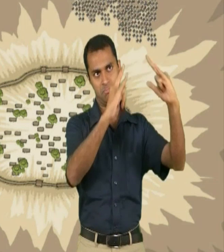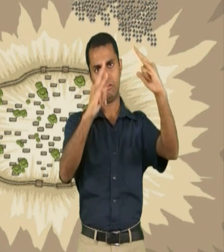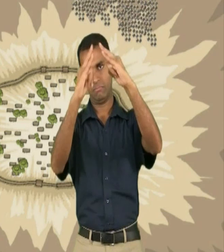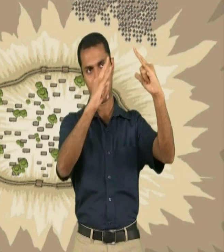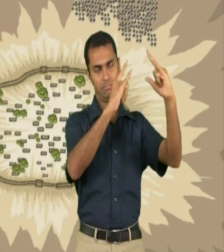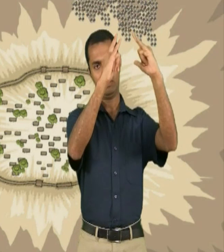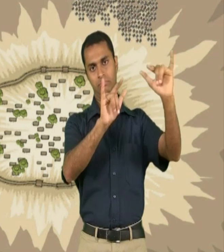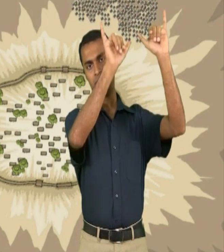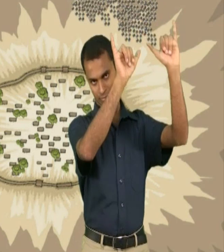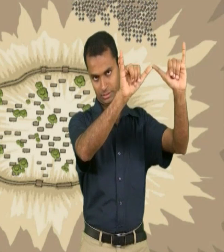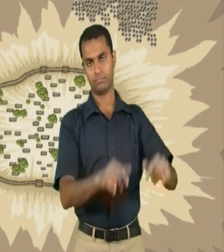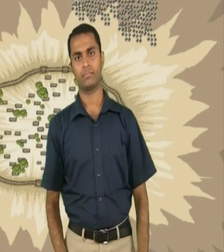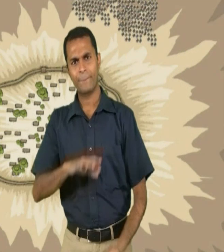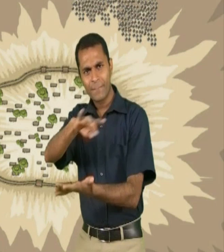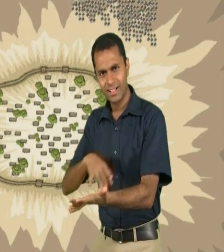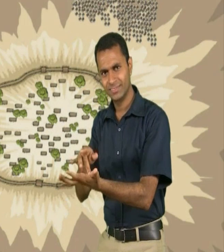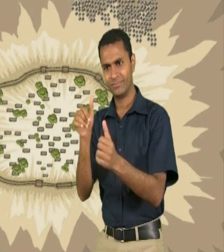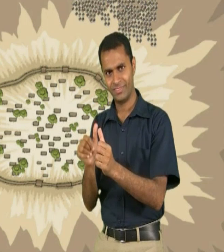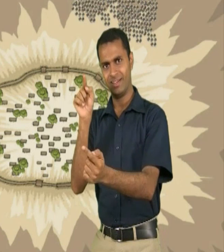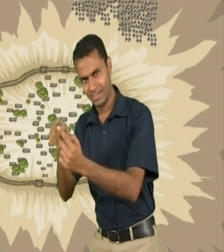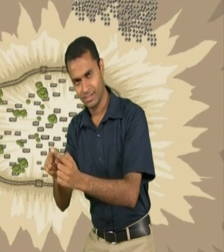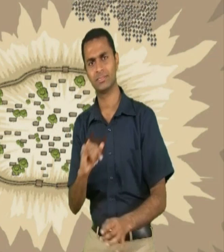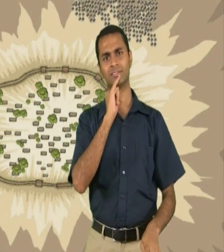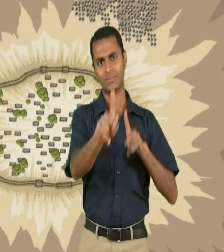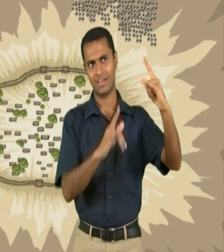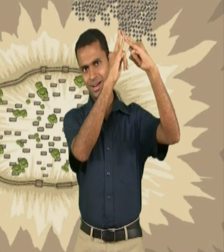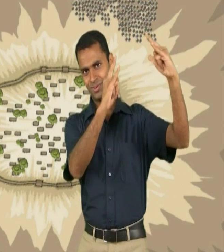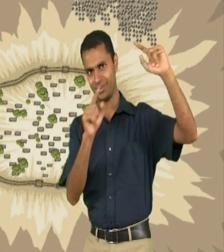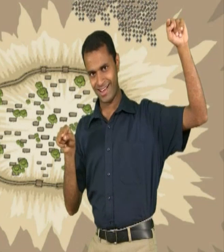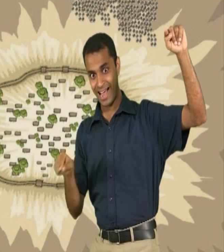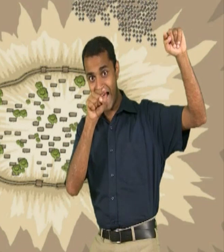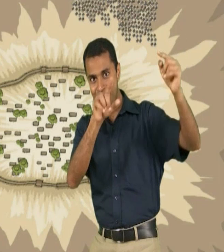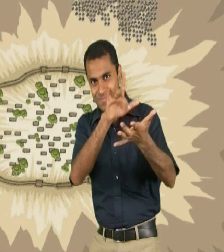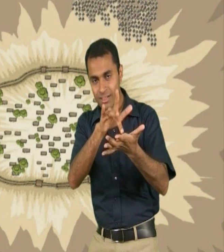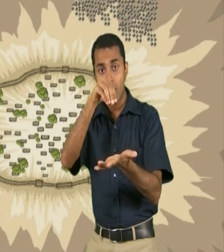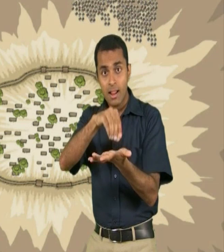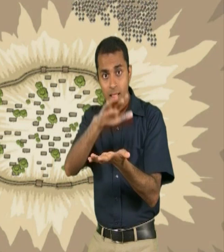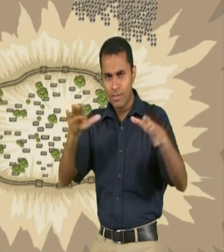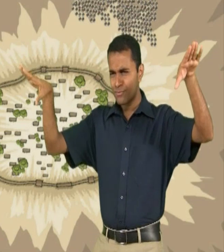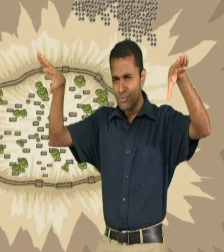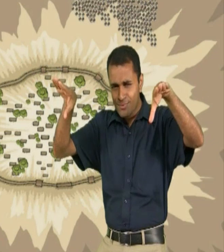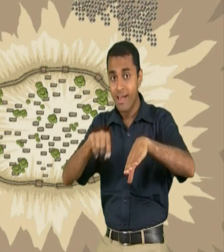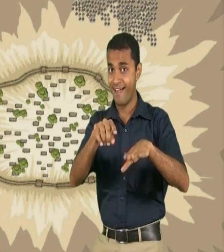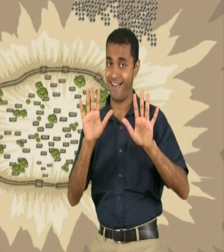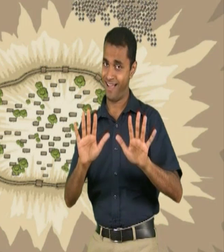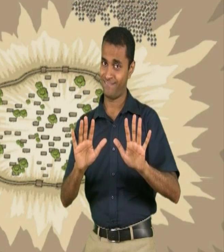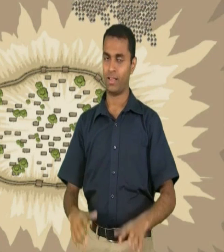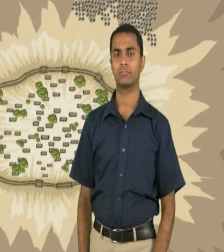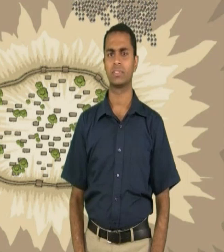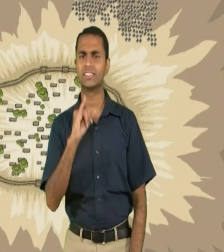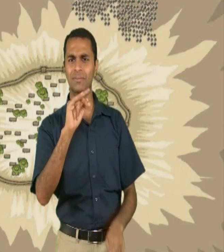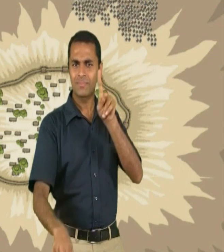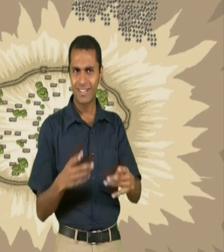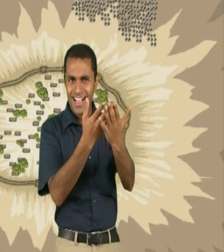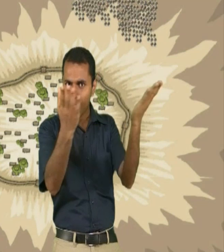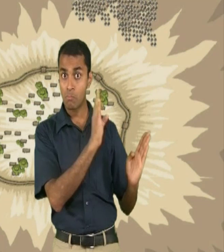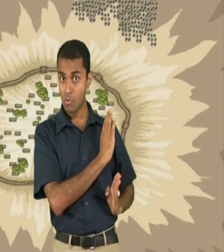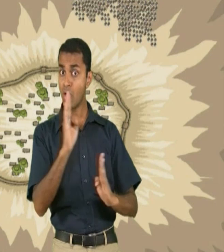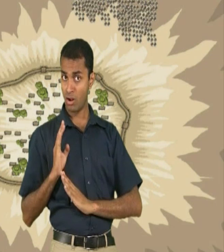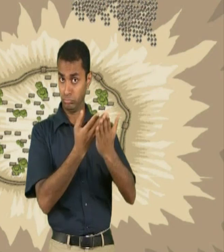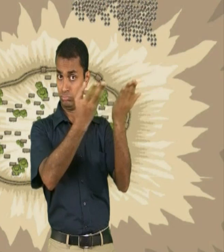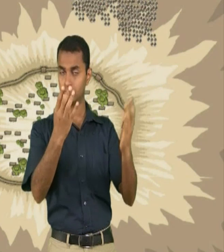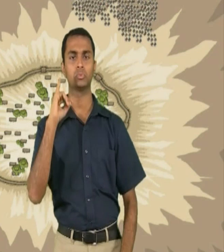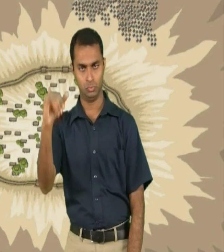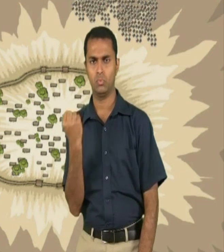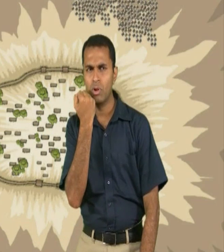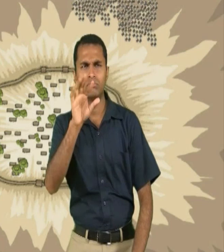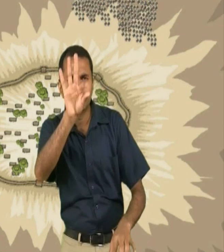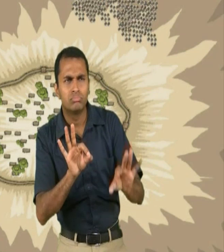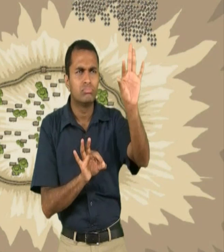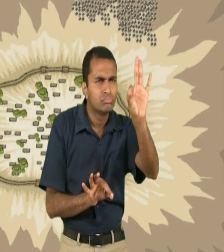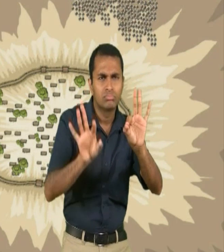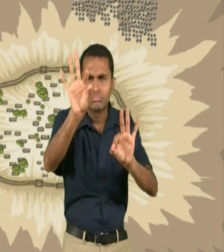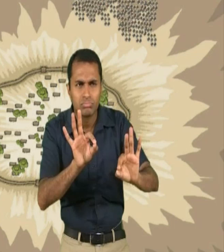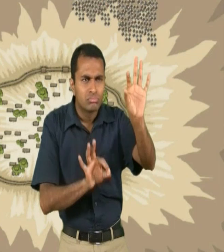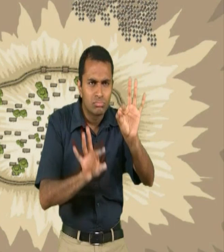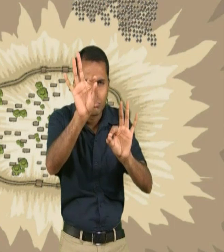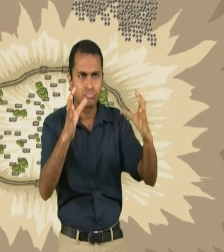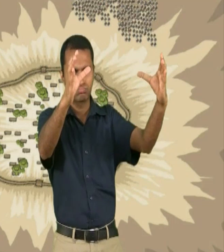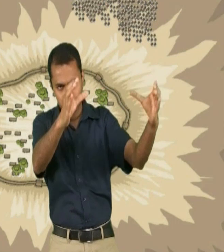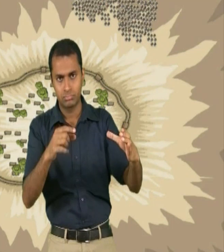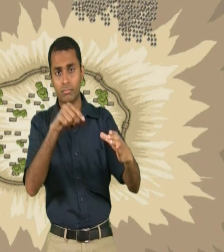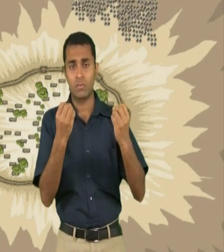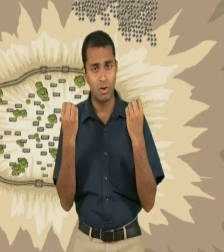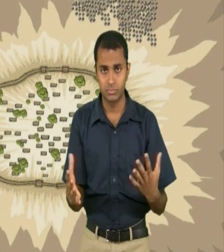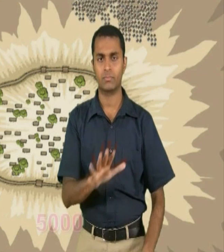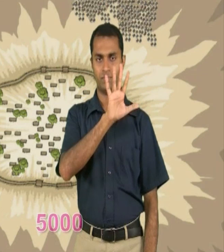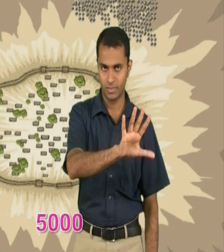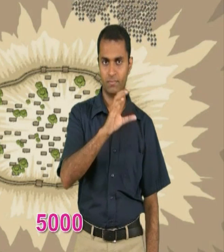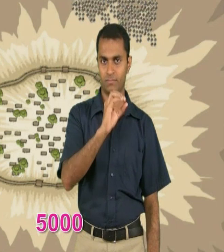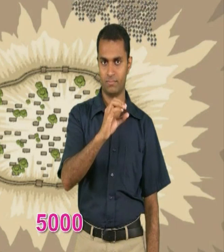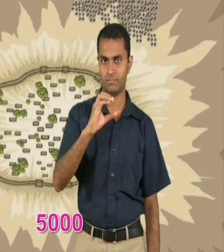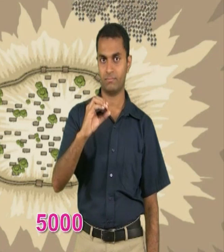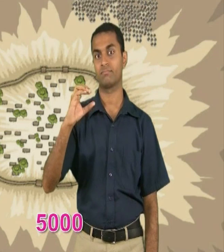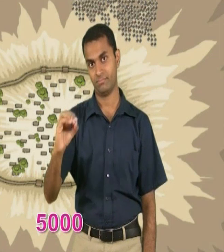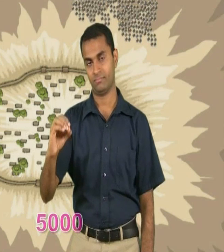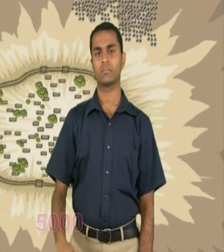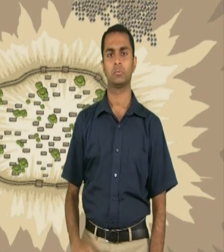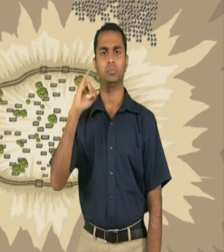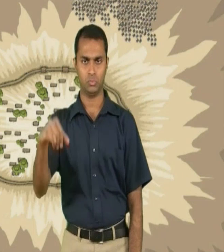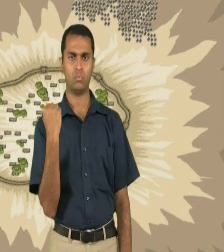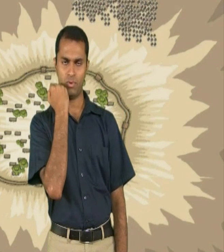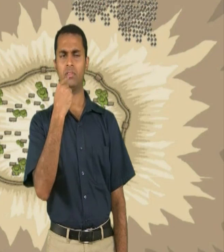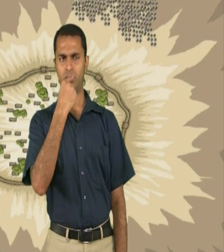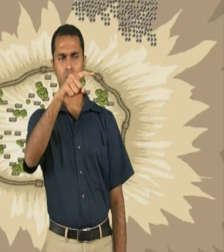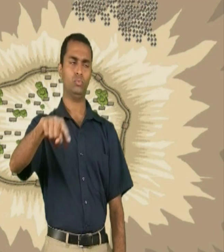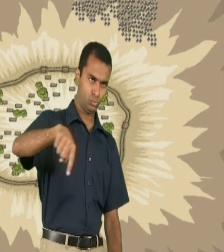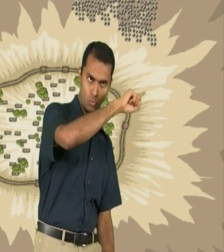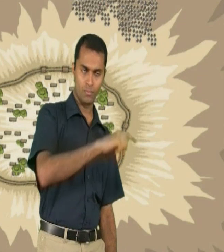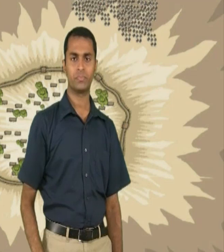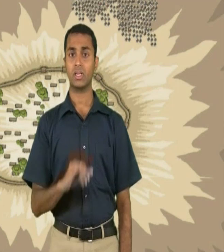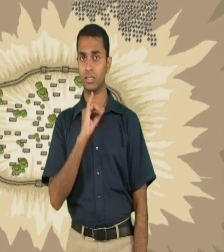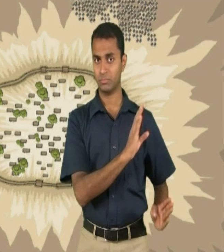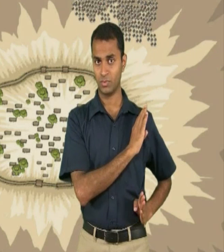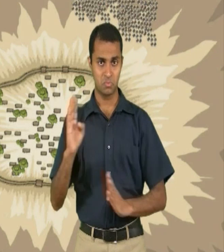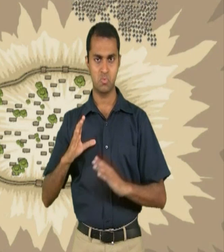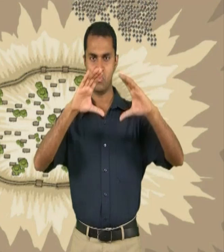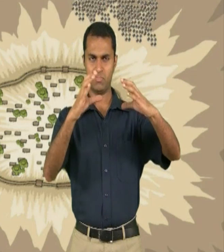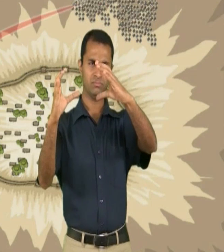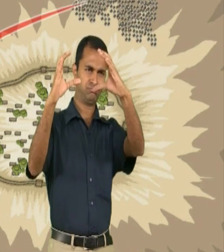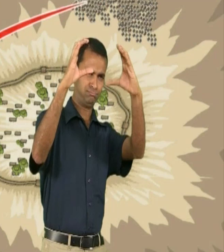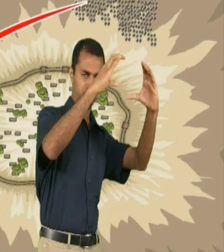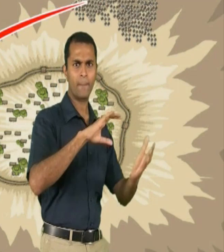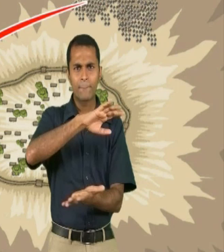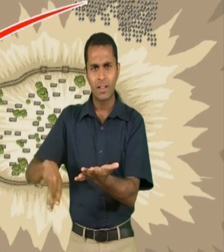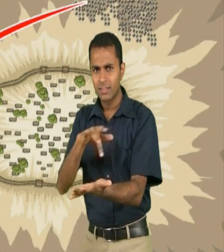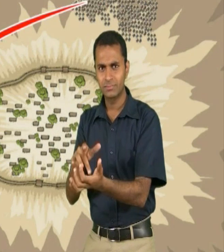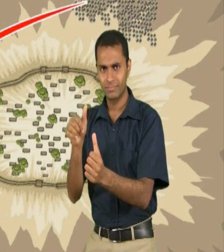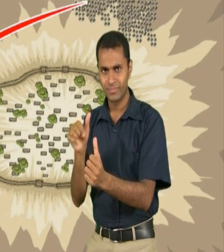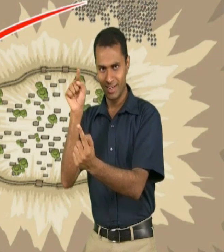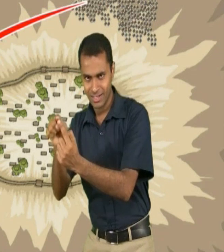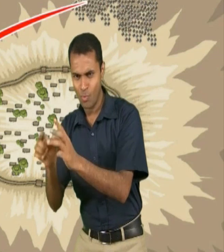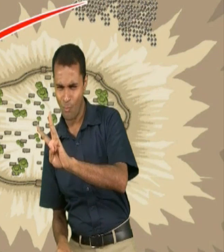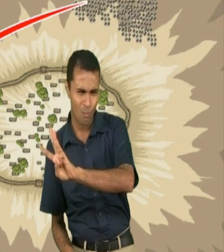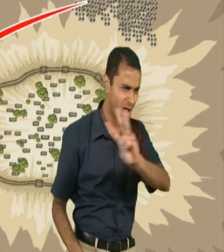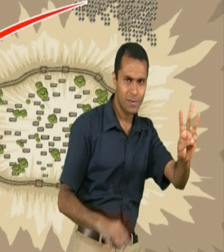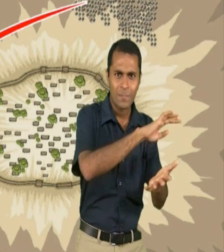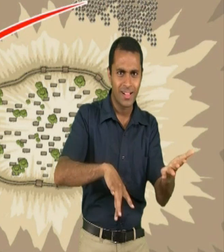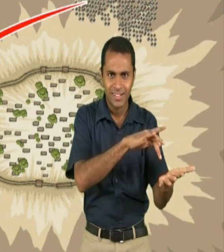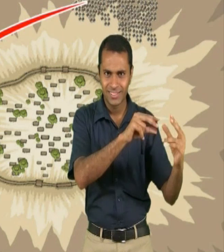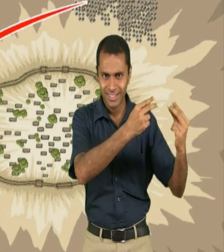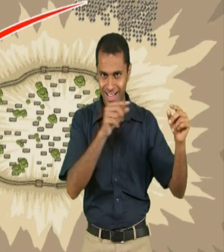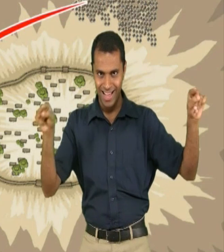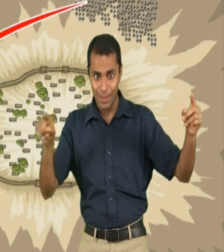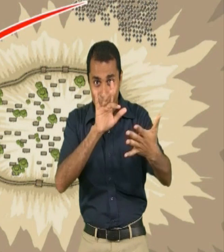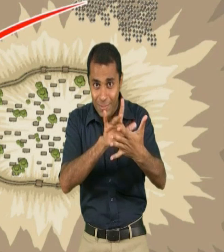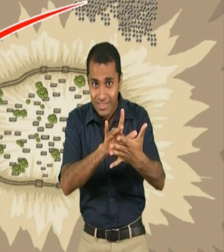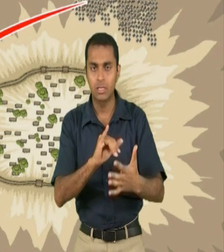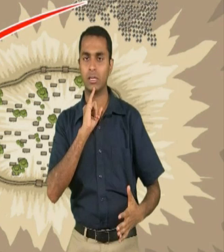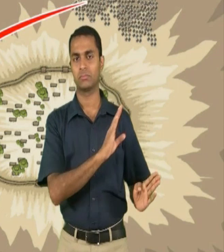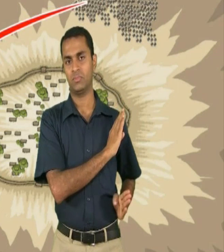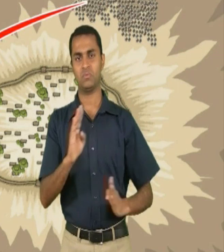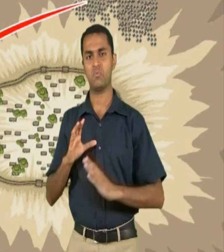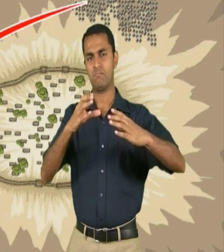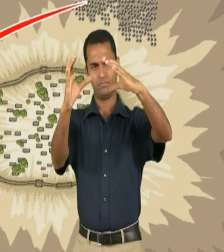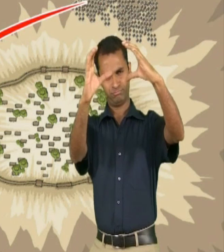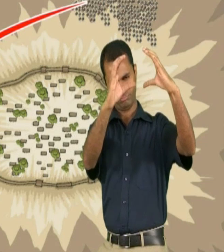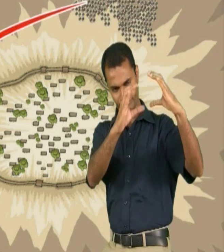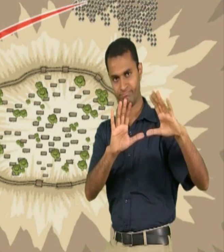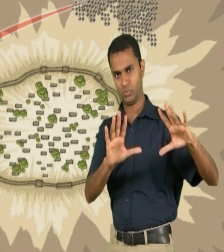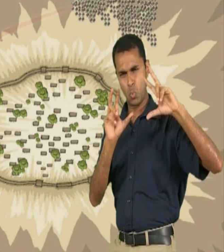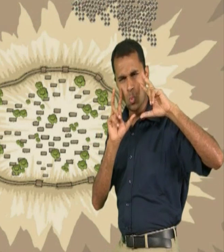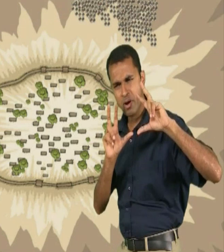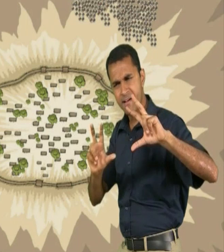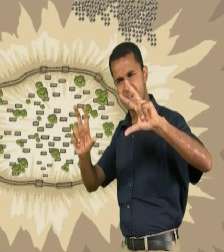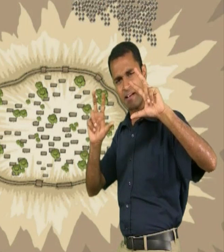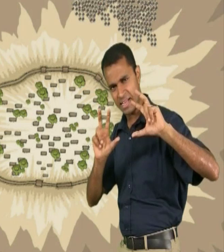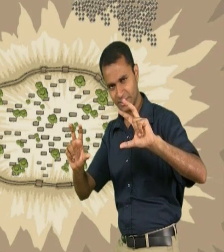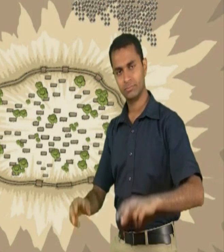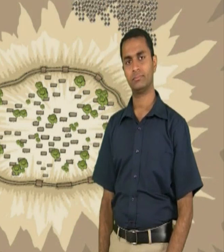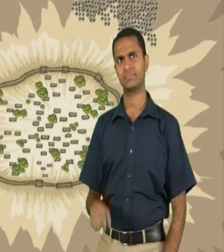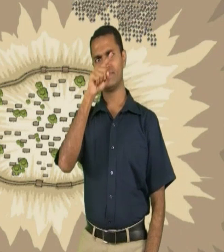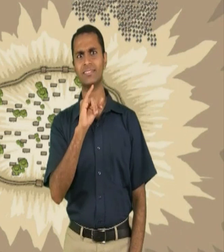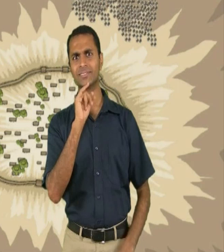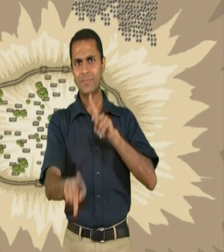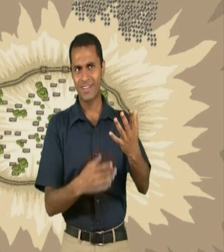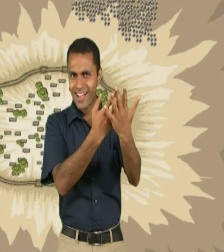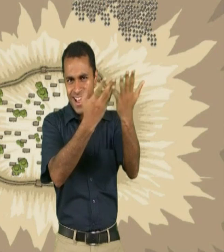They arrived in front of Ai and camped to the north of it, with the valley between them and the city. Now Joshua had taken about five thousand men and set up an ambush between Bethel and Ai, to the west of the city.